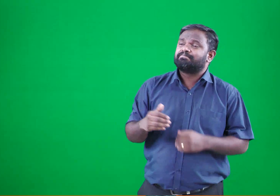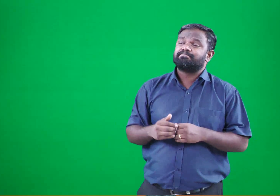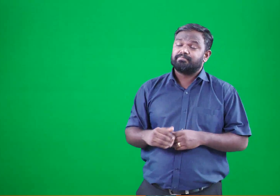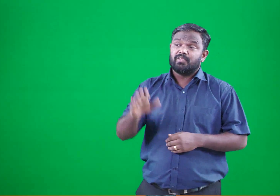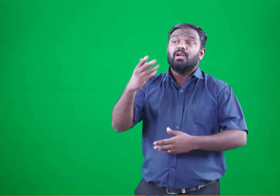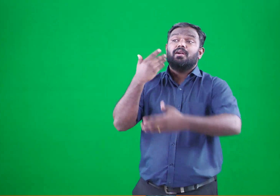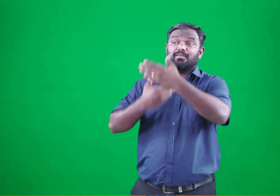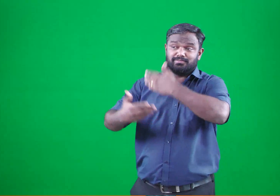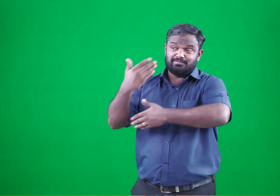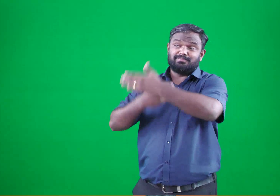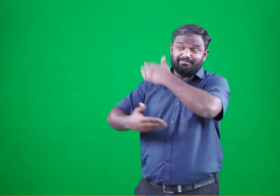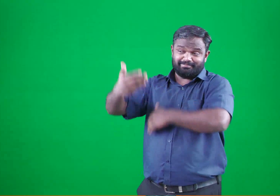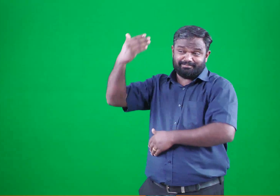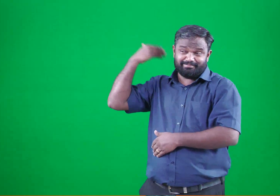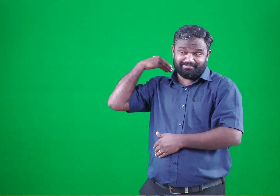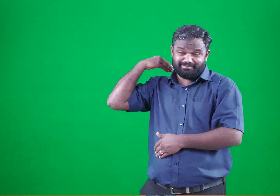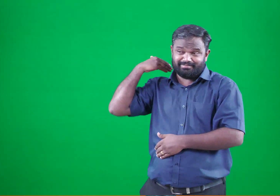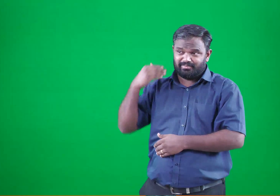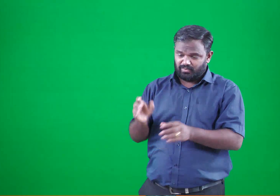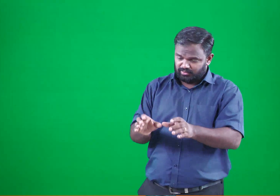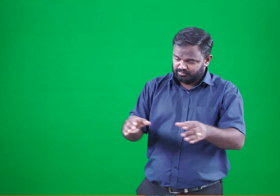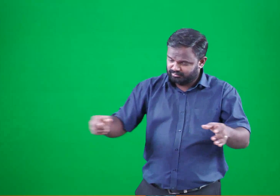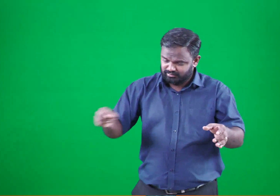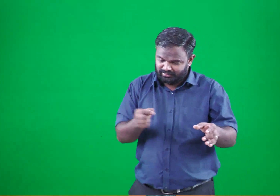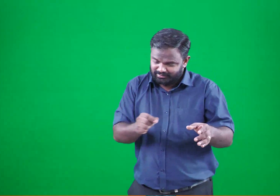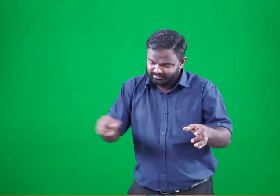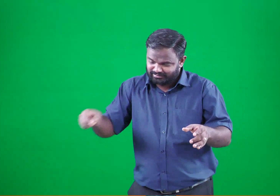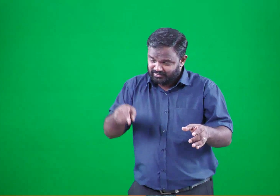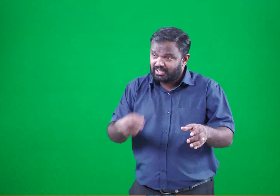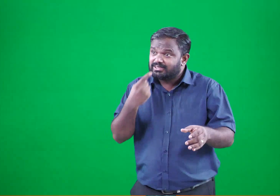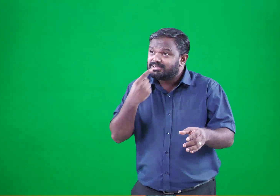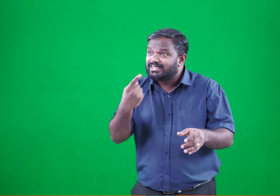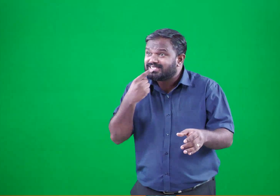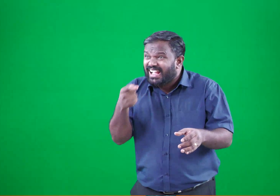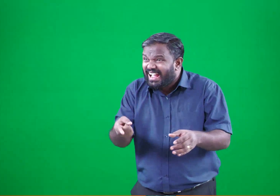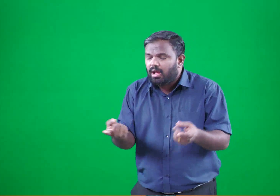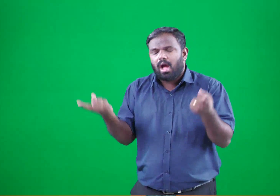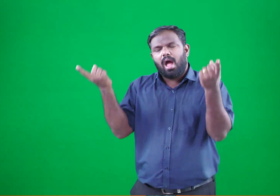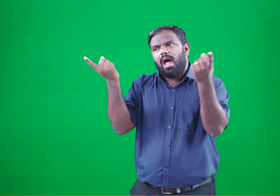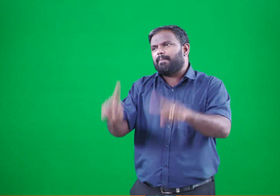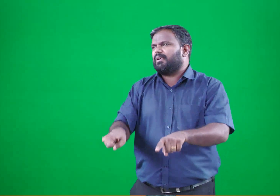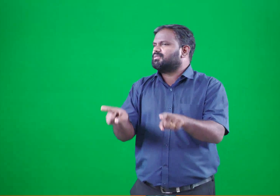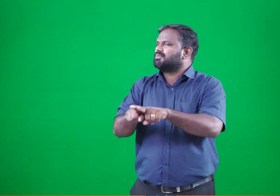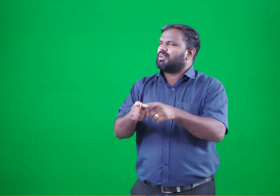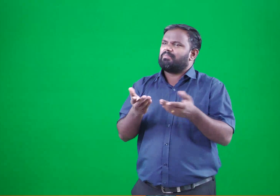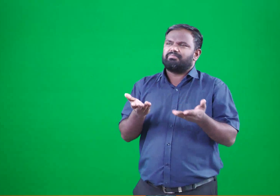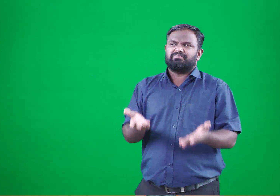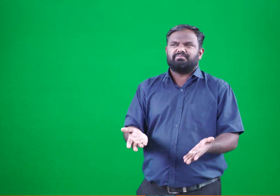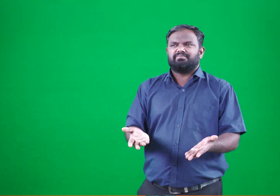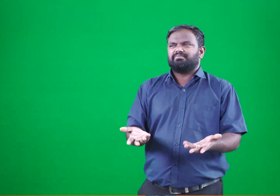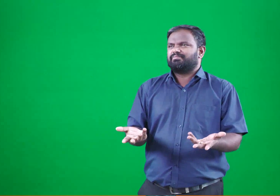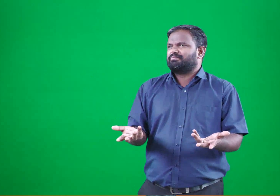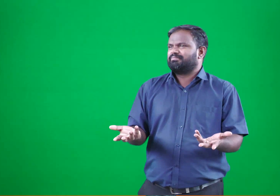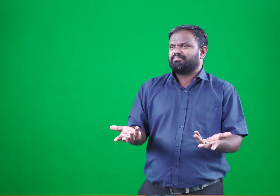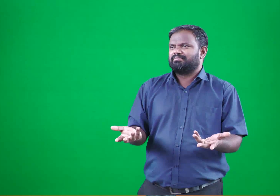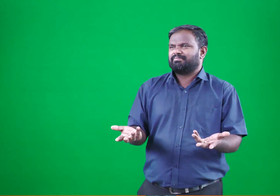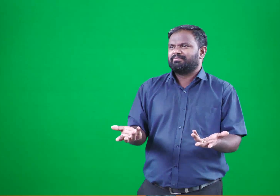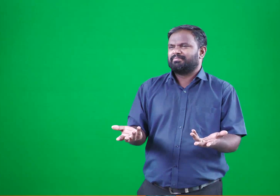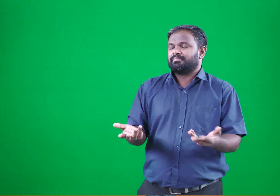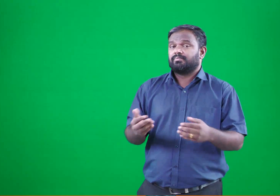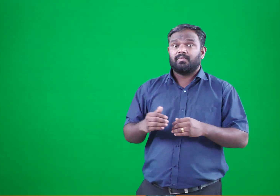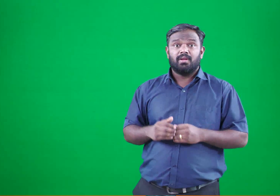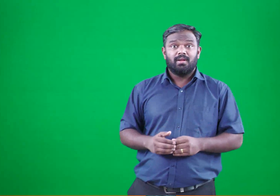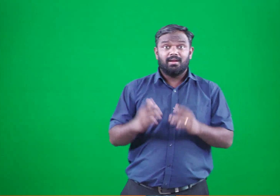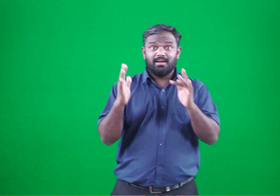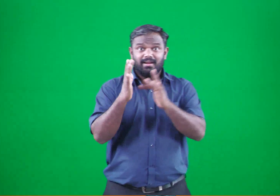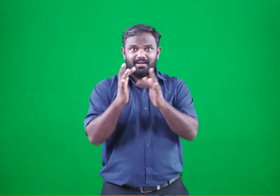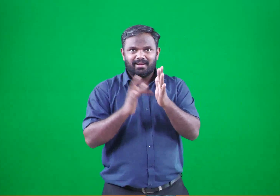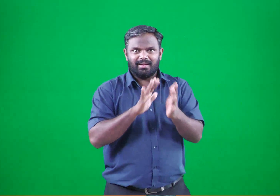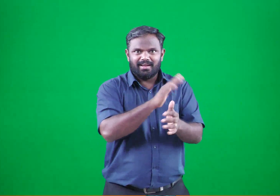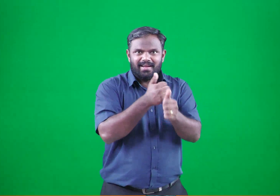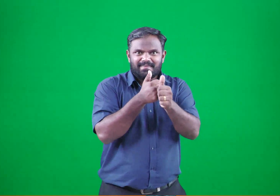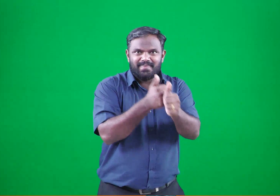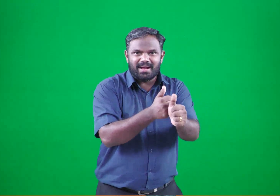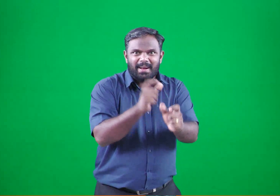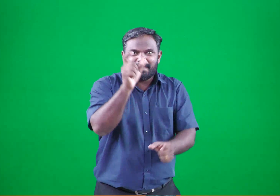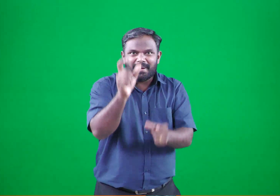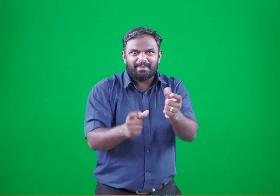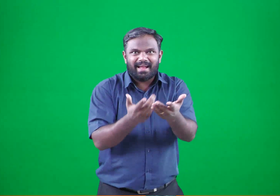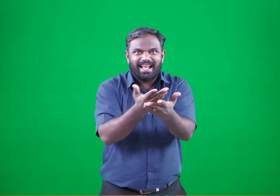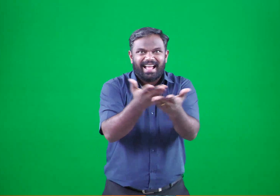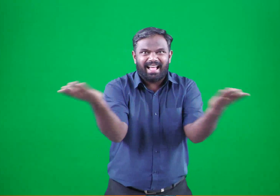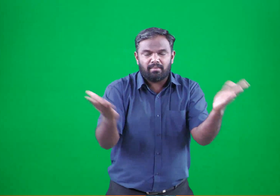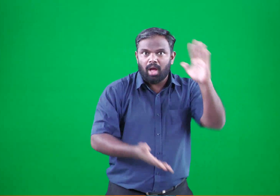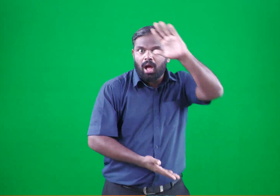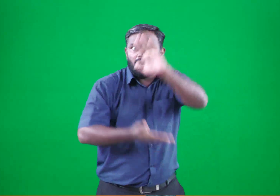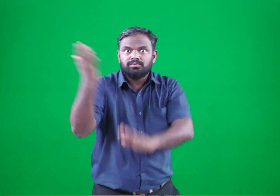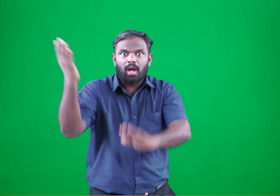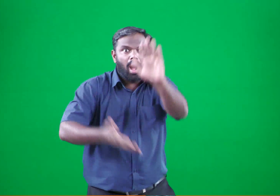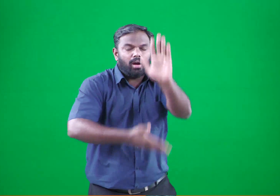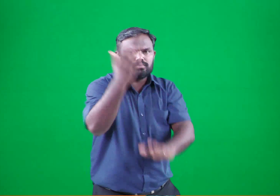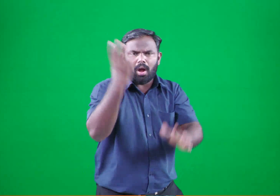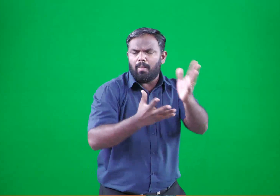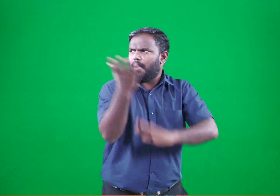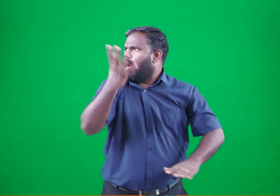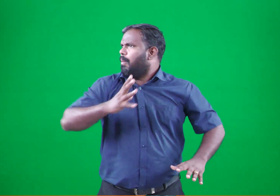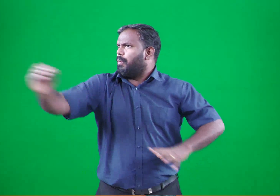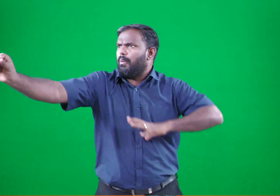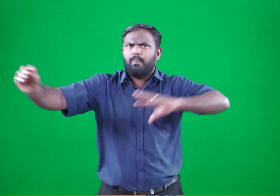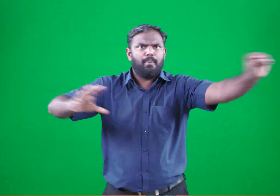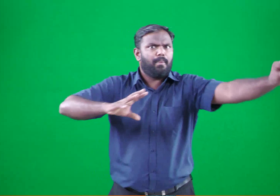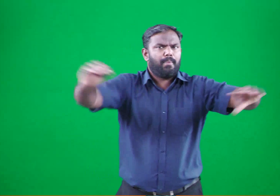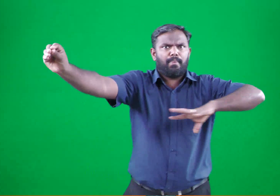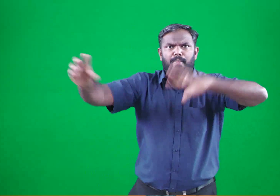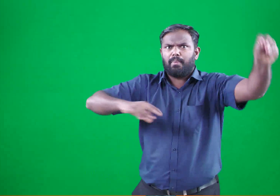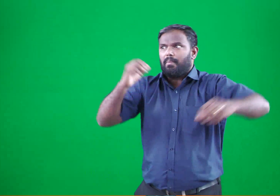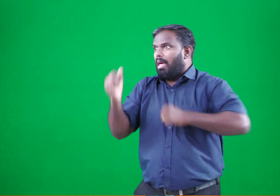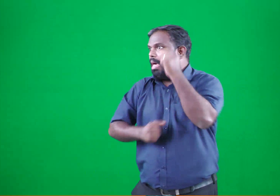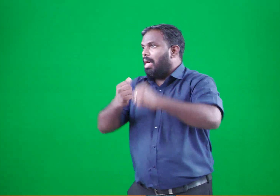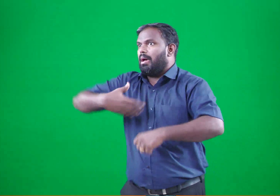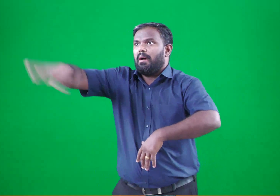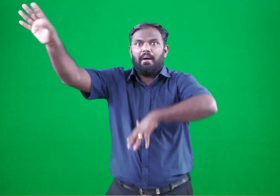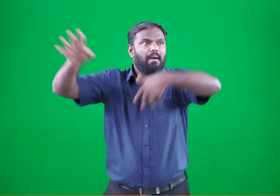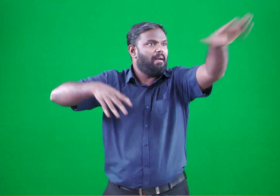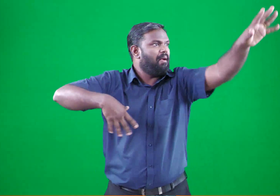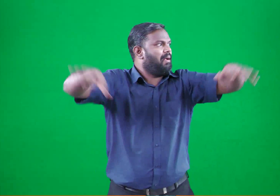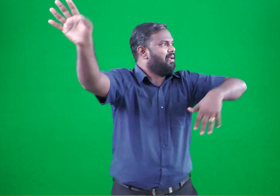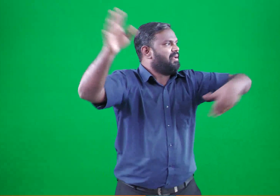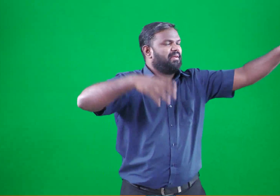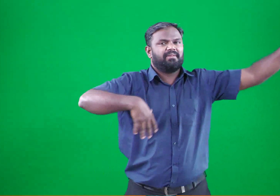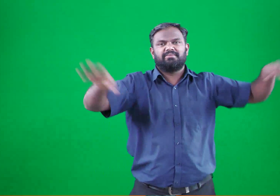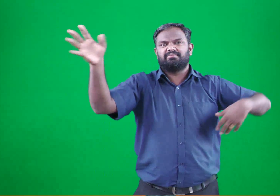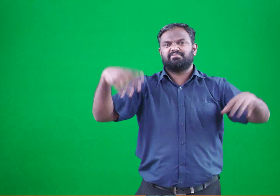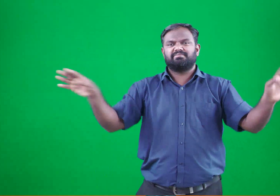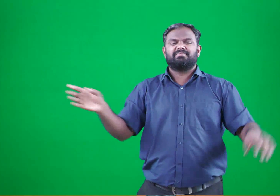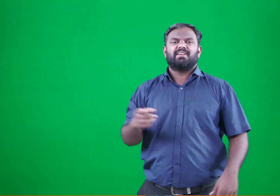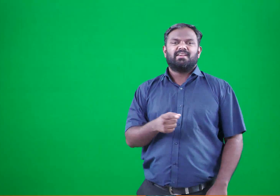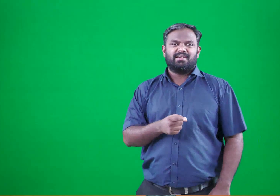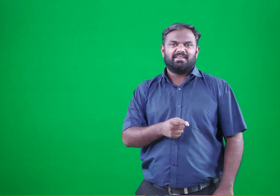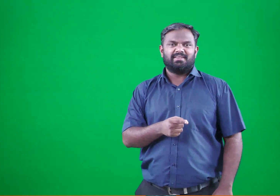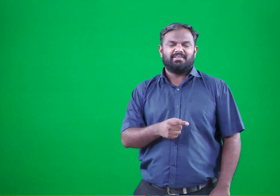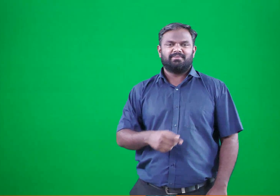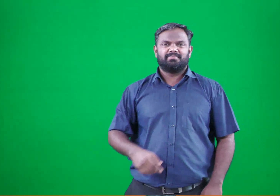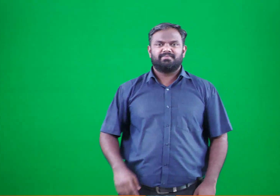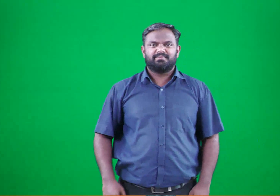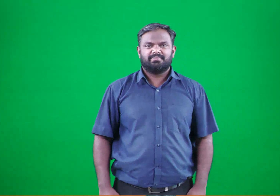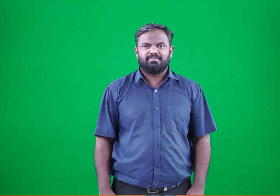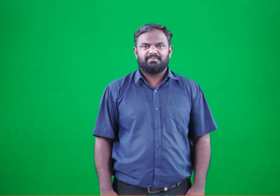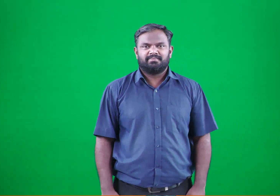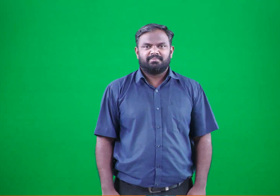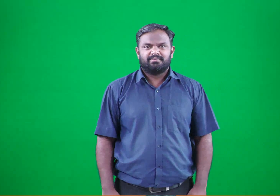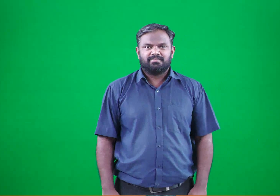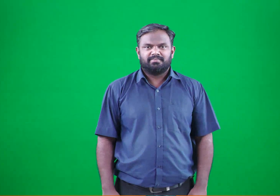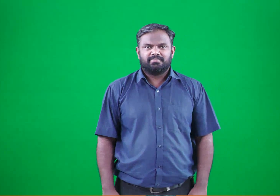But this has happened that the Scriptures would be fulfilled." Then everyone deserted Him and fled.